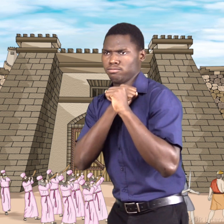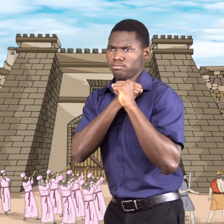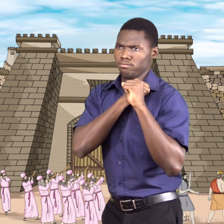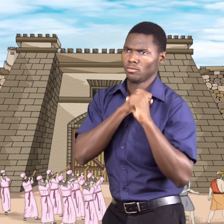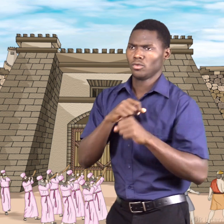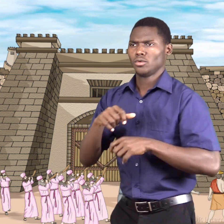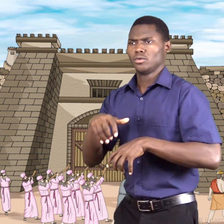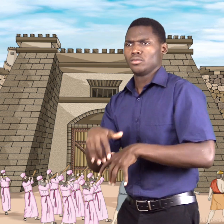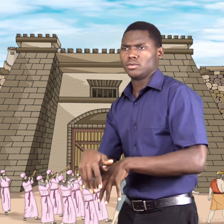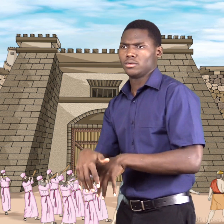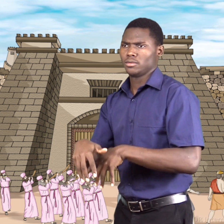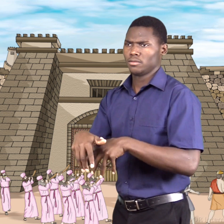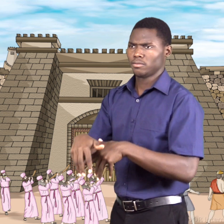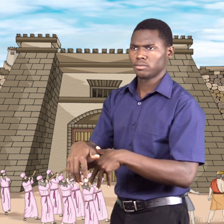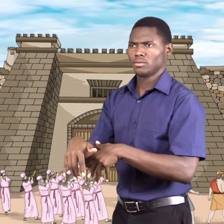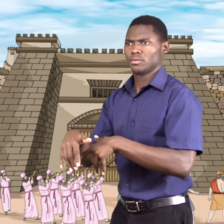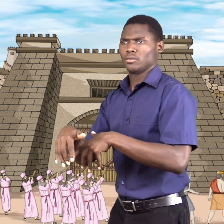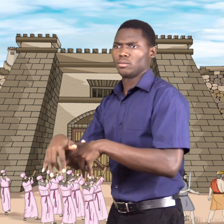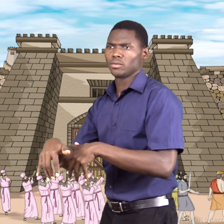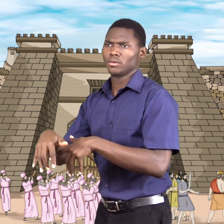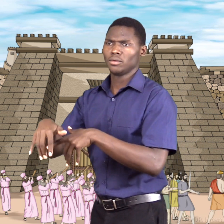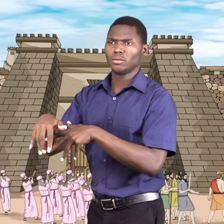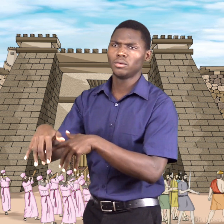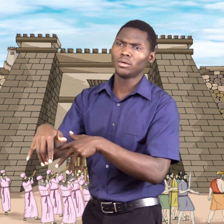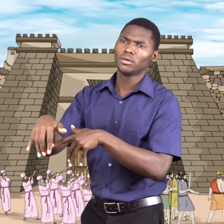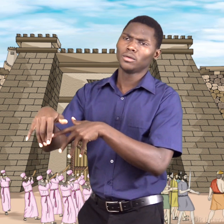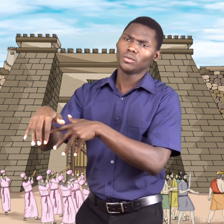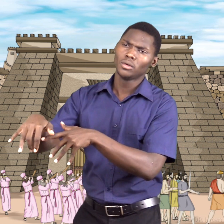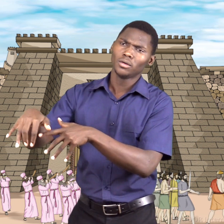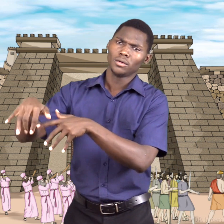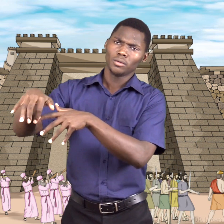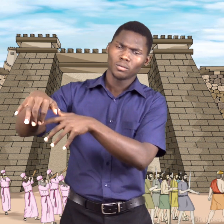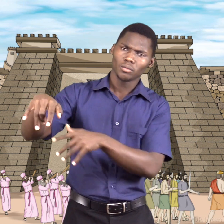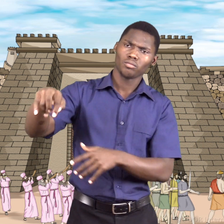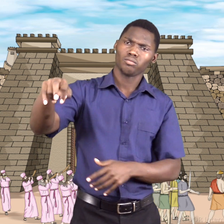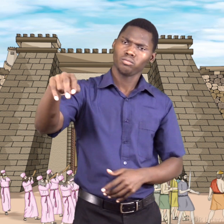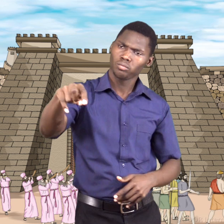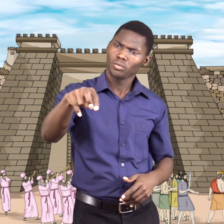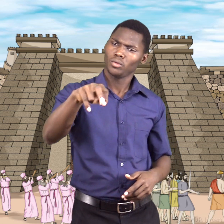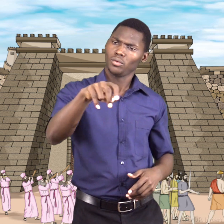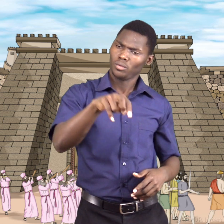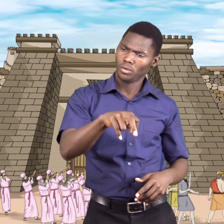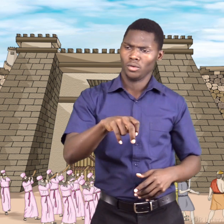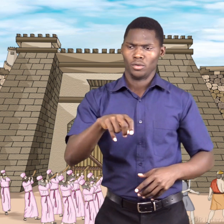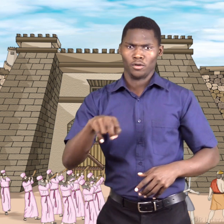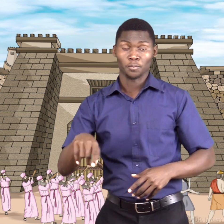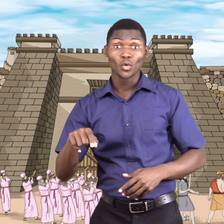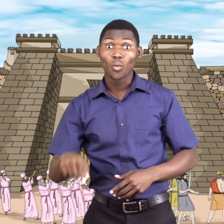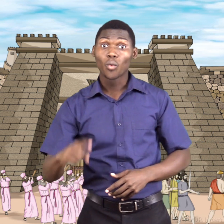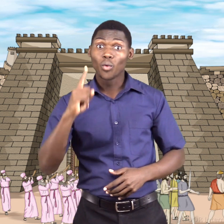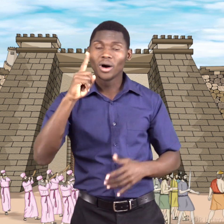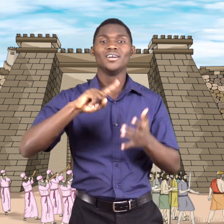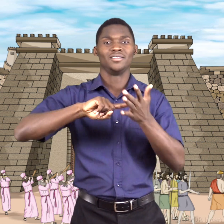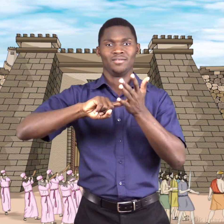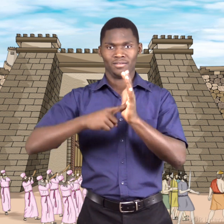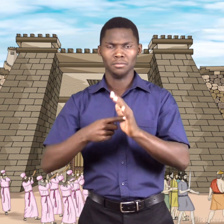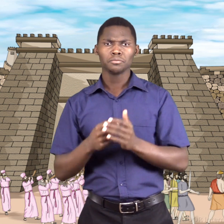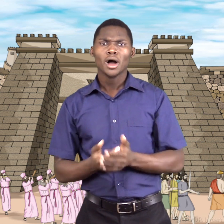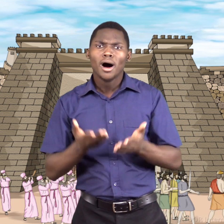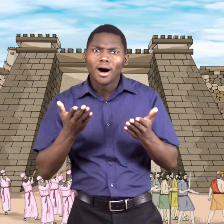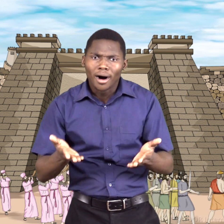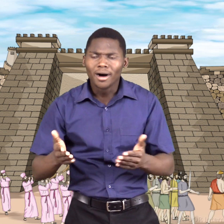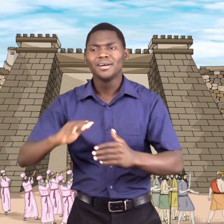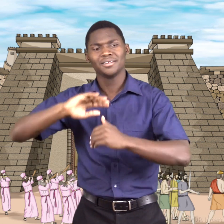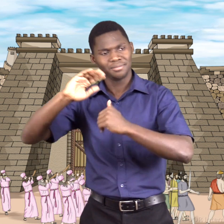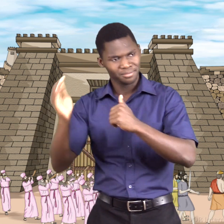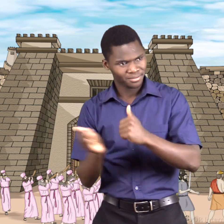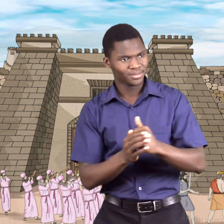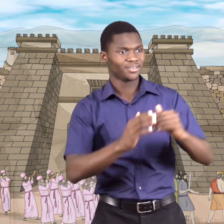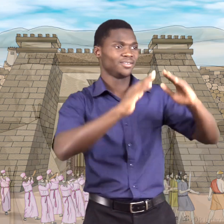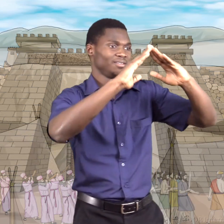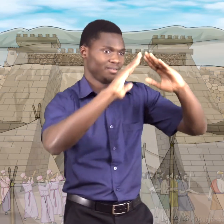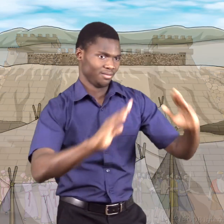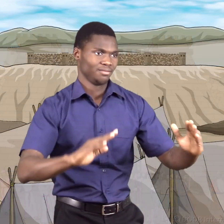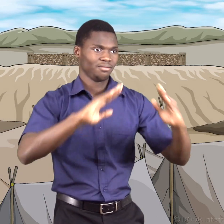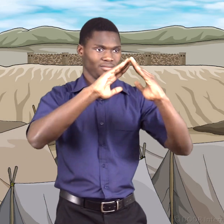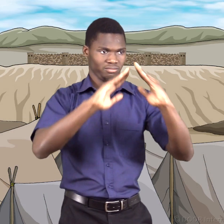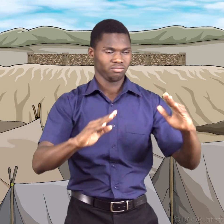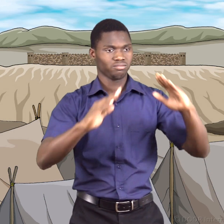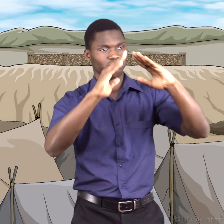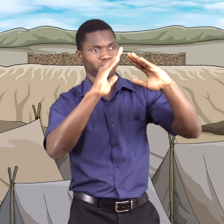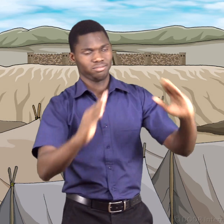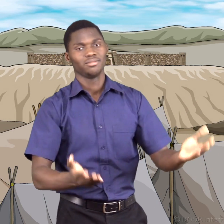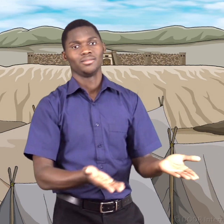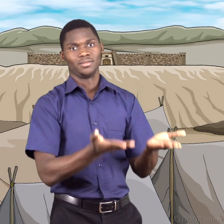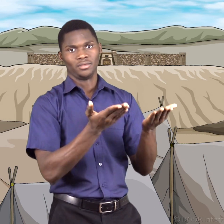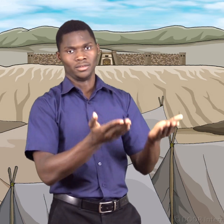So he had the ark of the LORD carried around the city, circling it once.